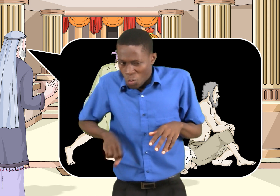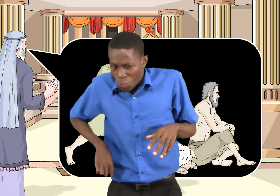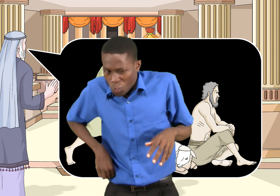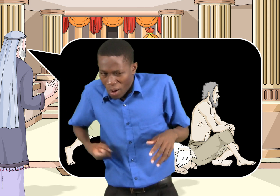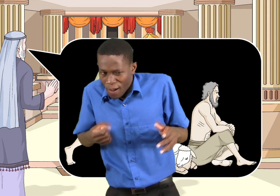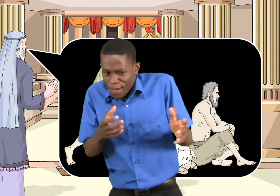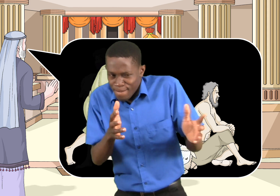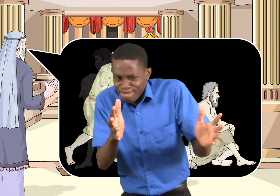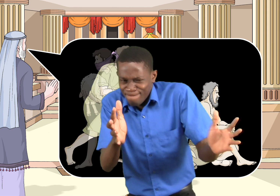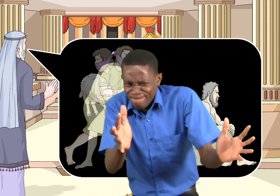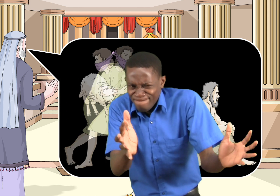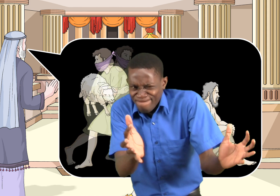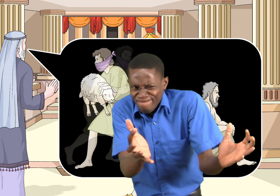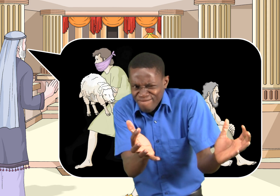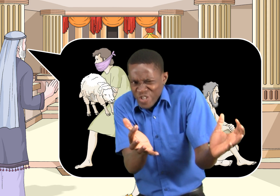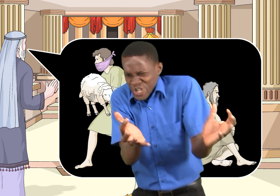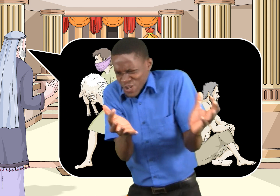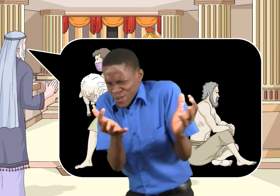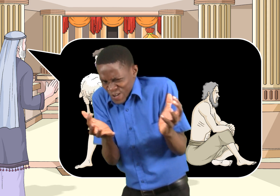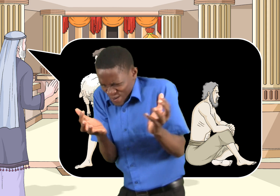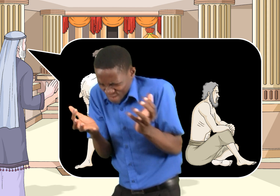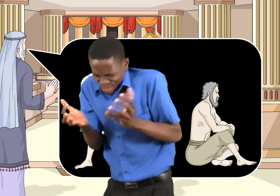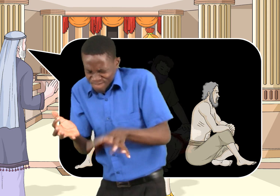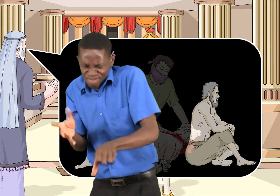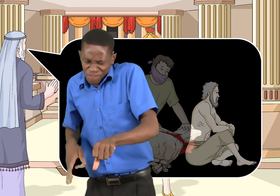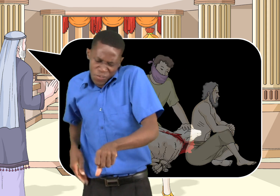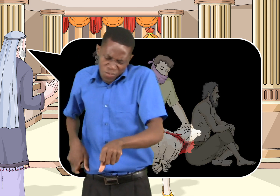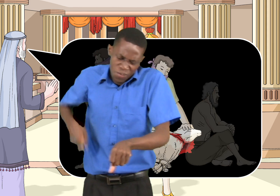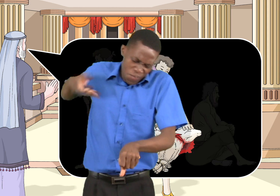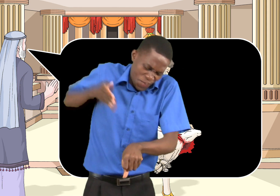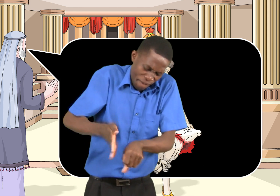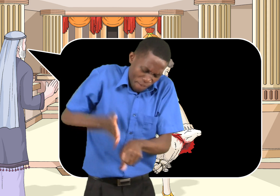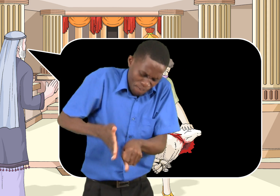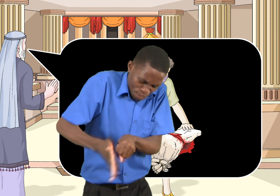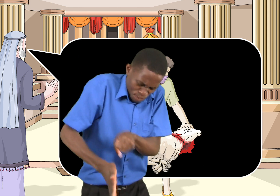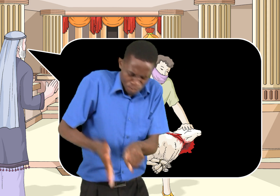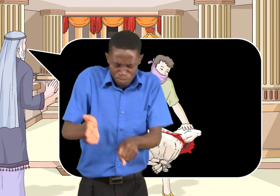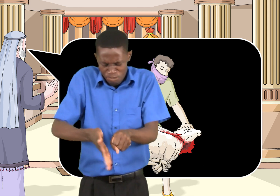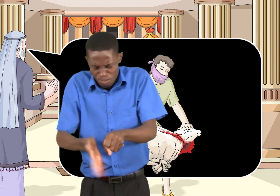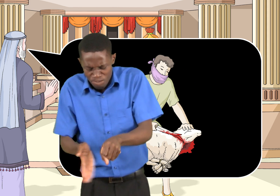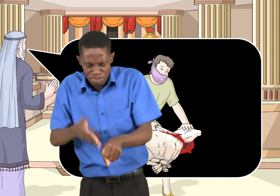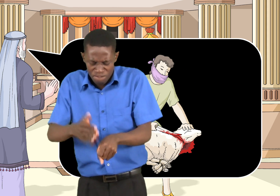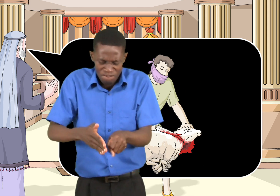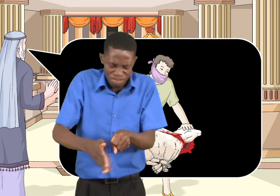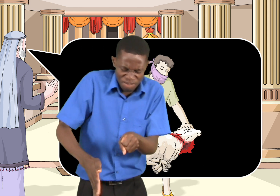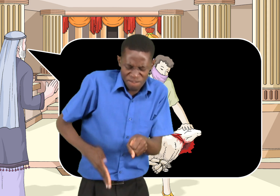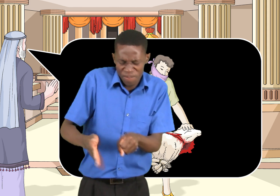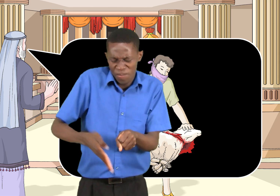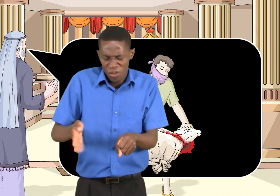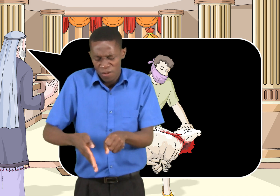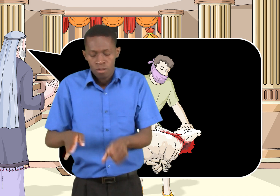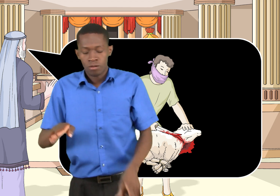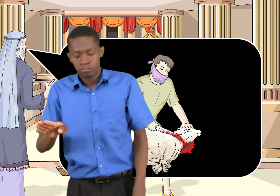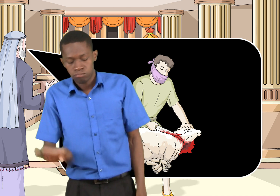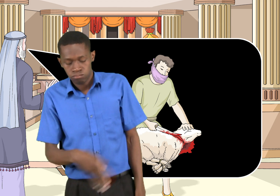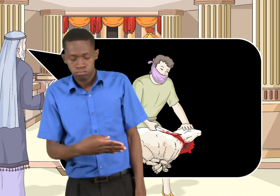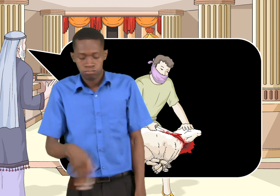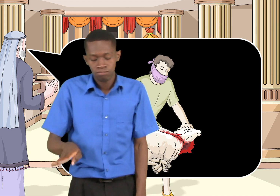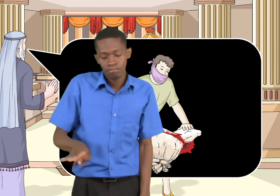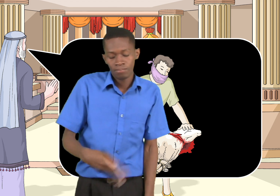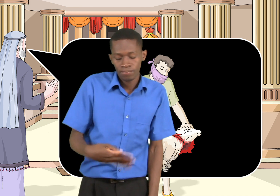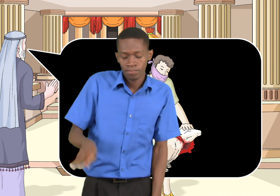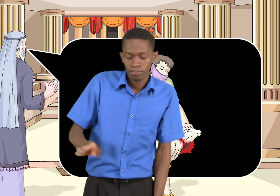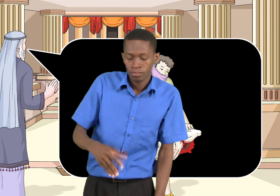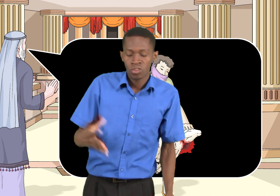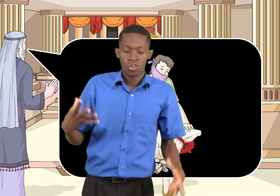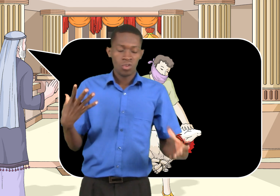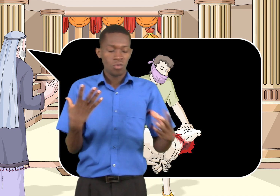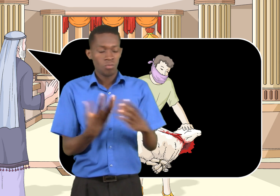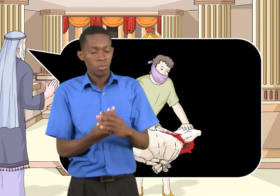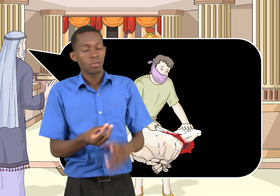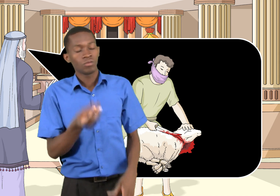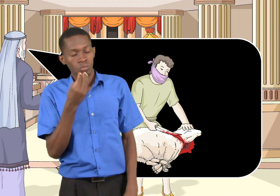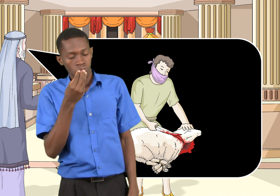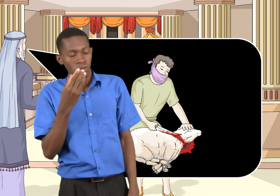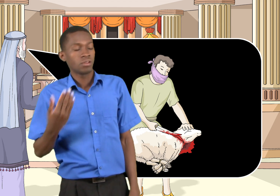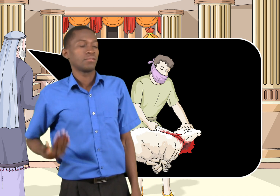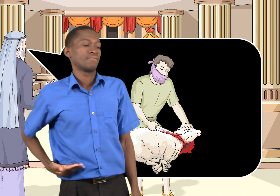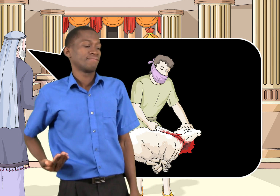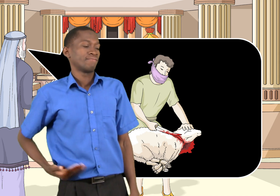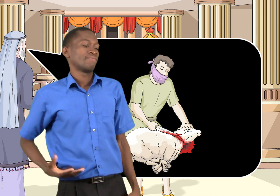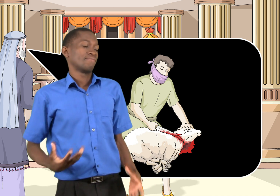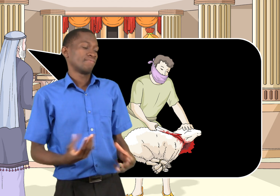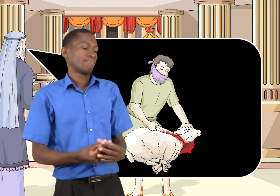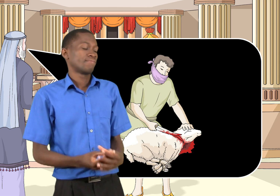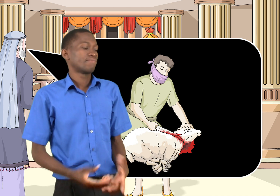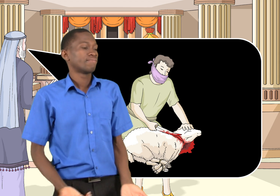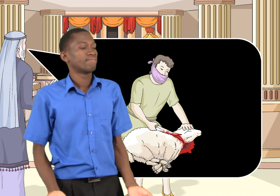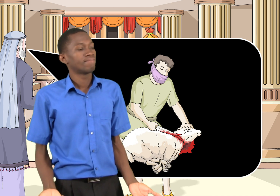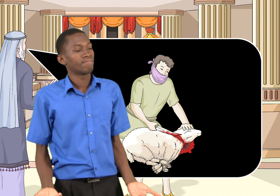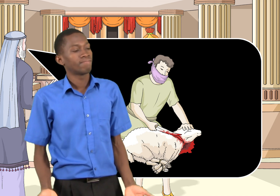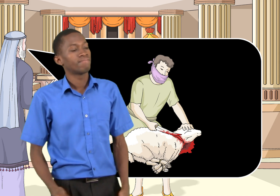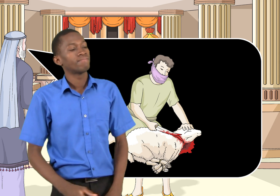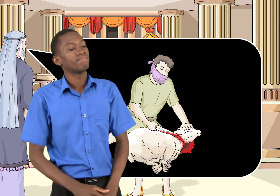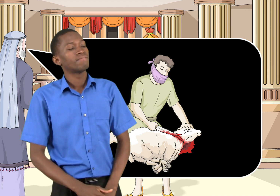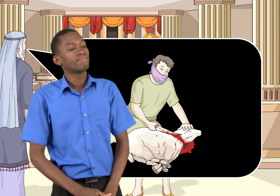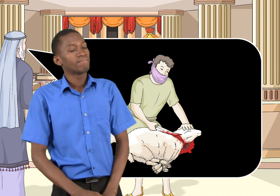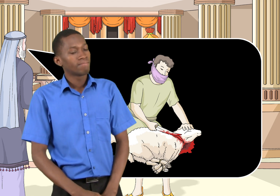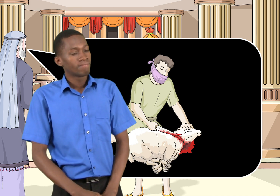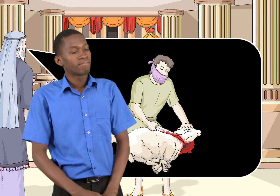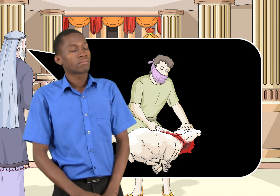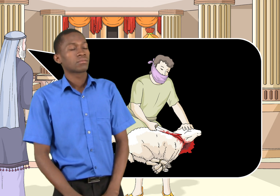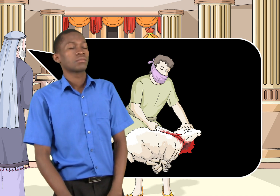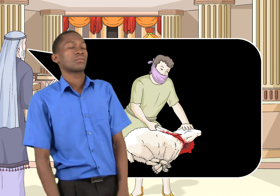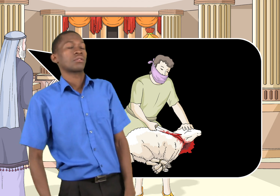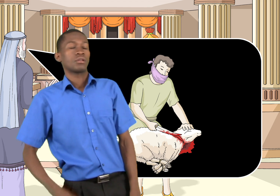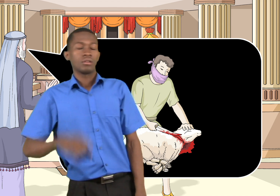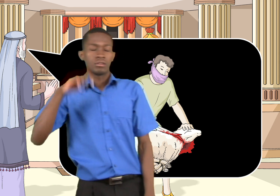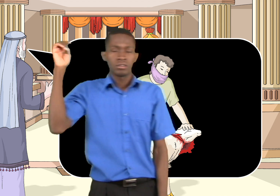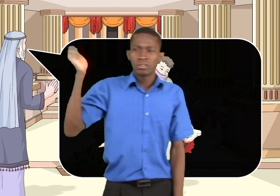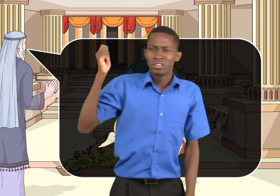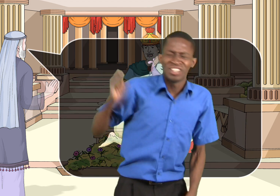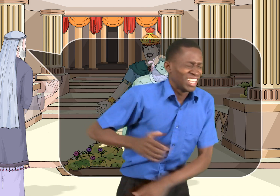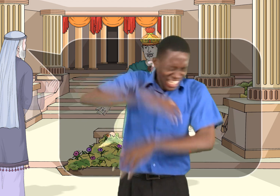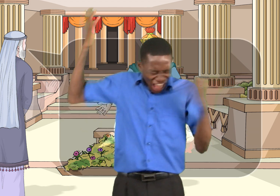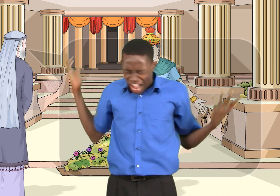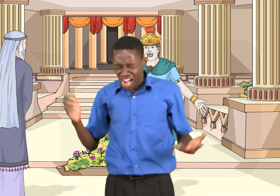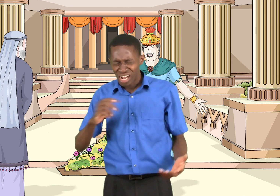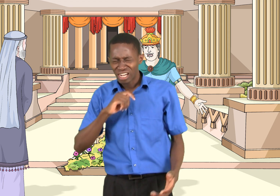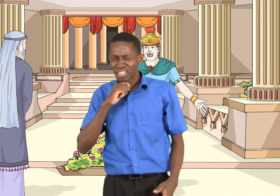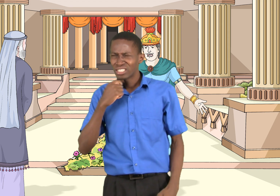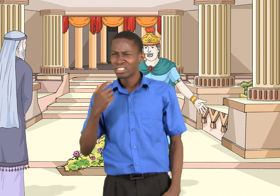Instead, he took the poor man’s lamb and prepared it for his guest.”